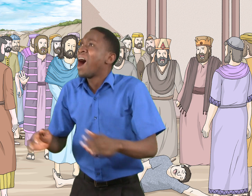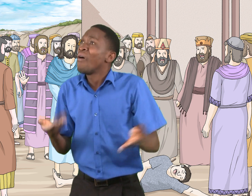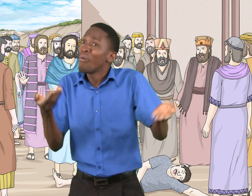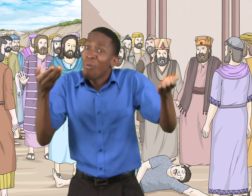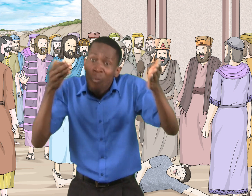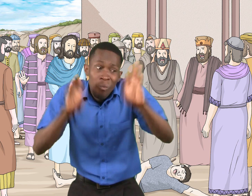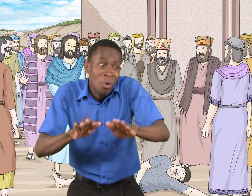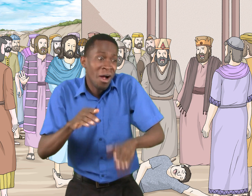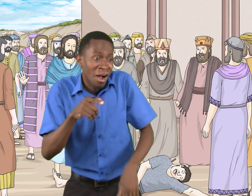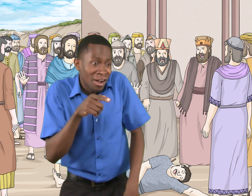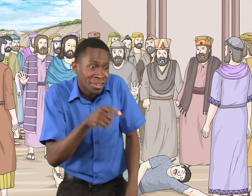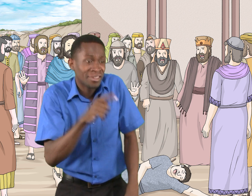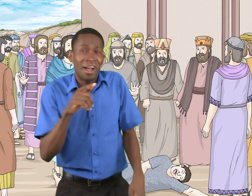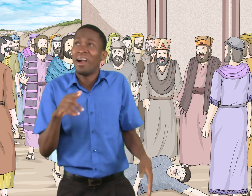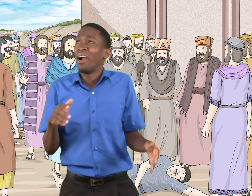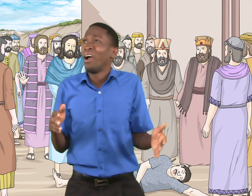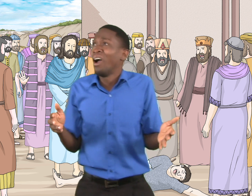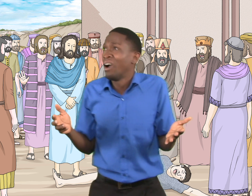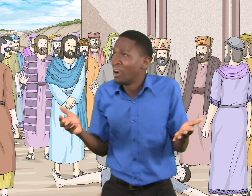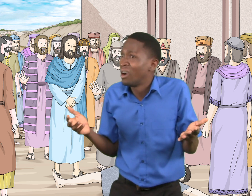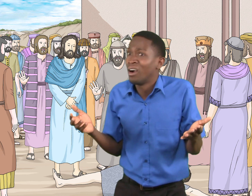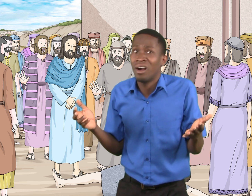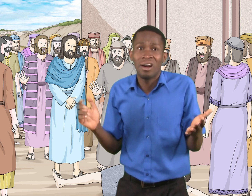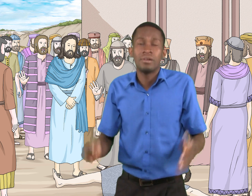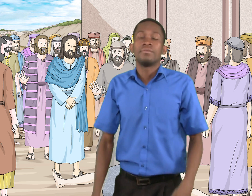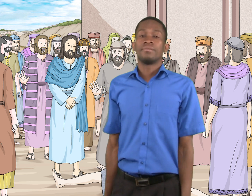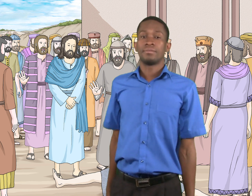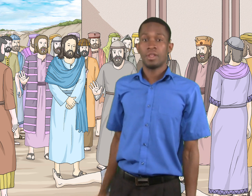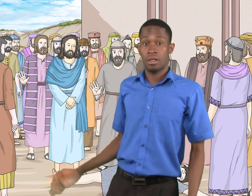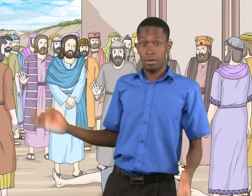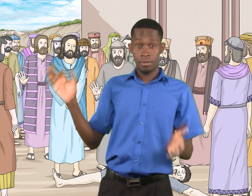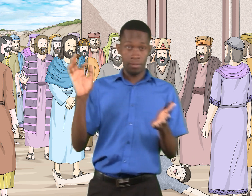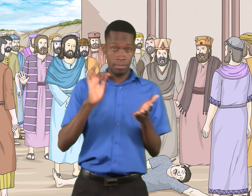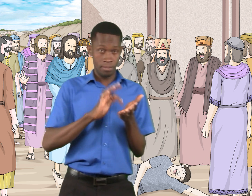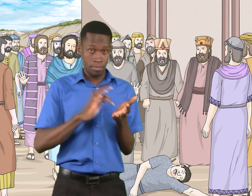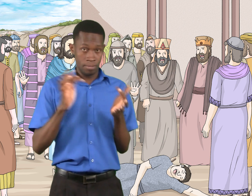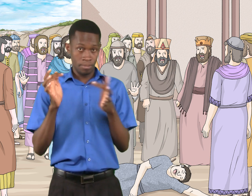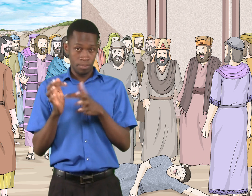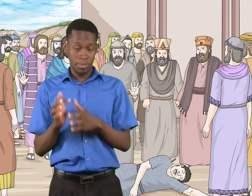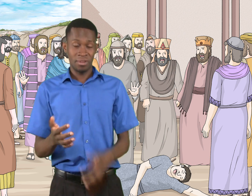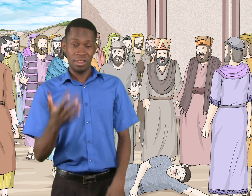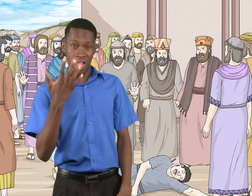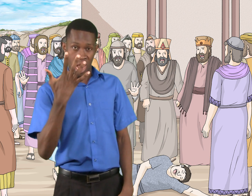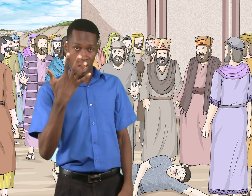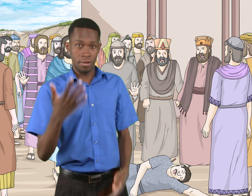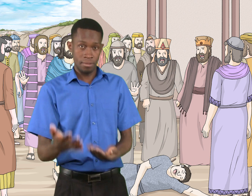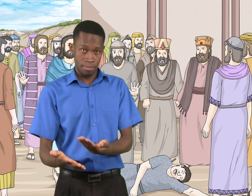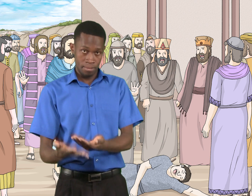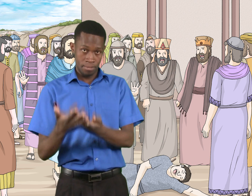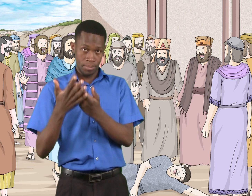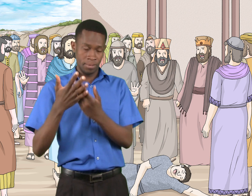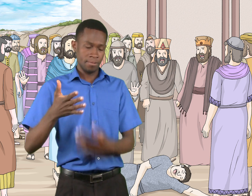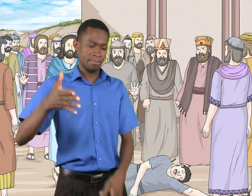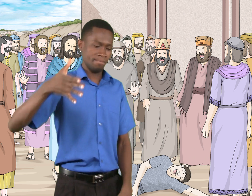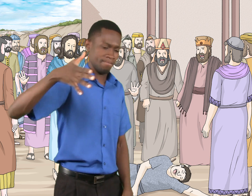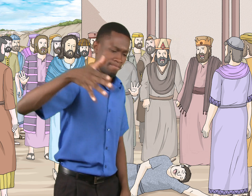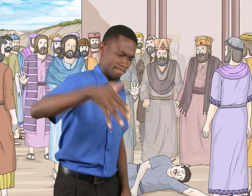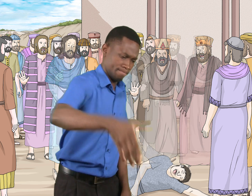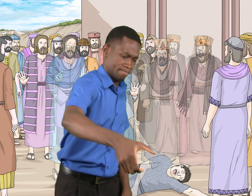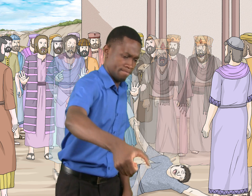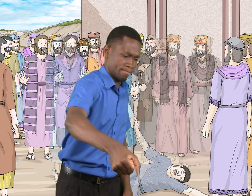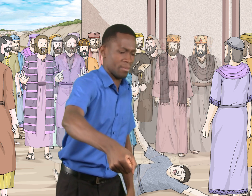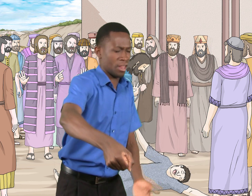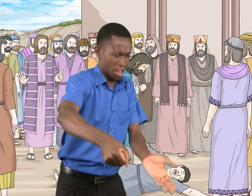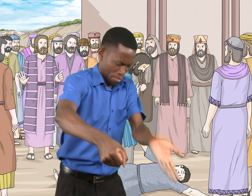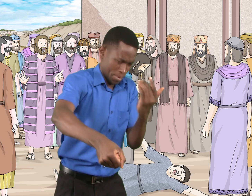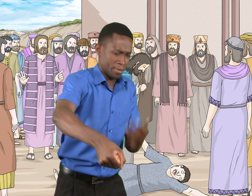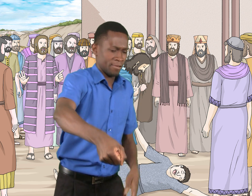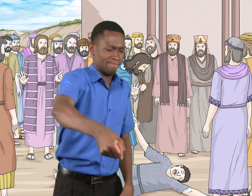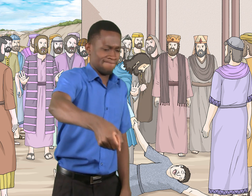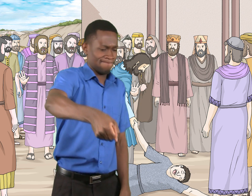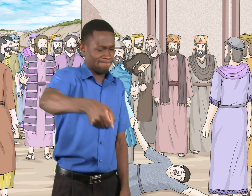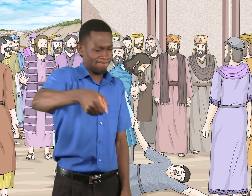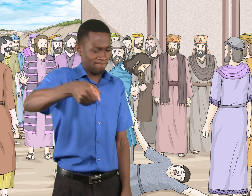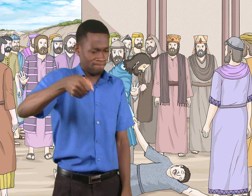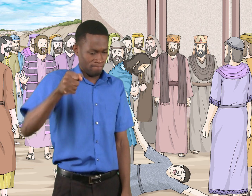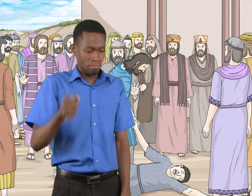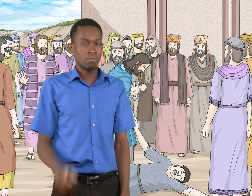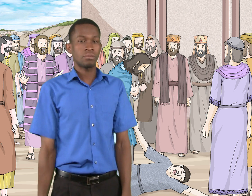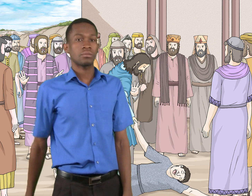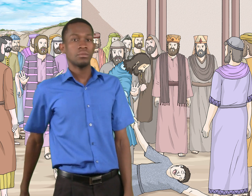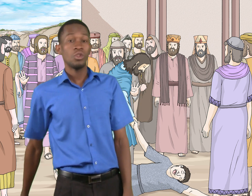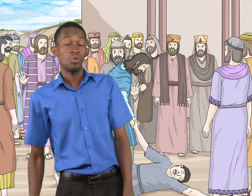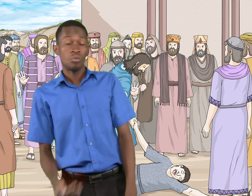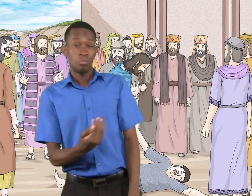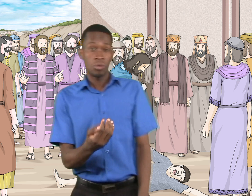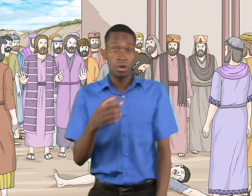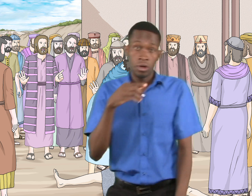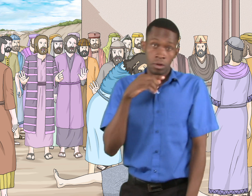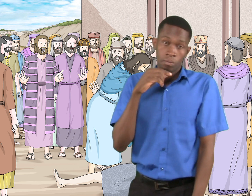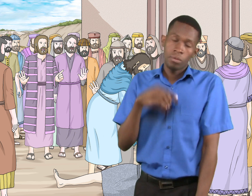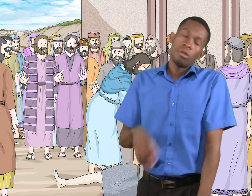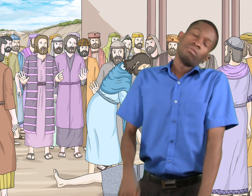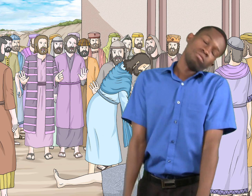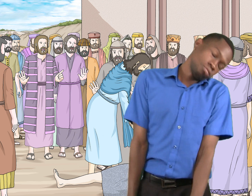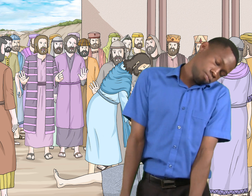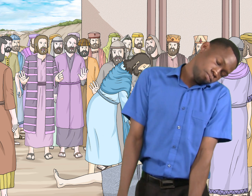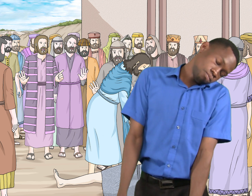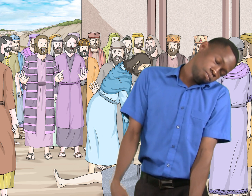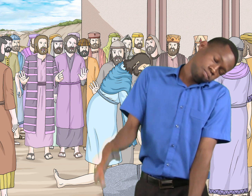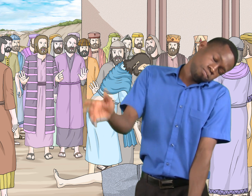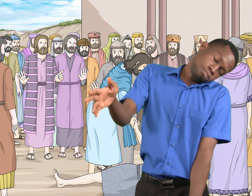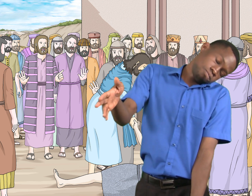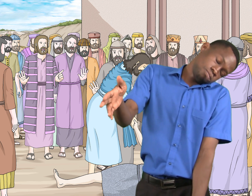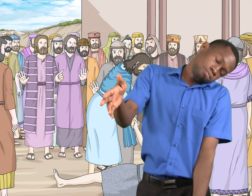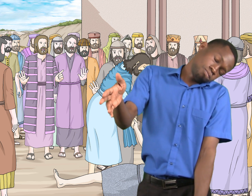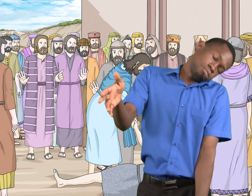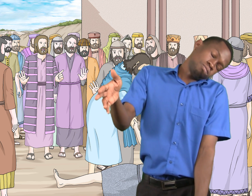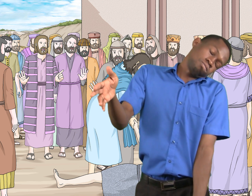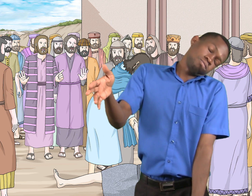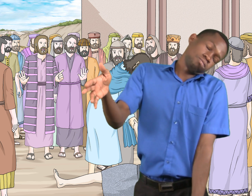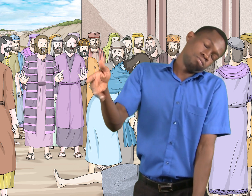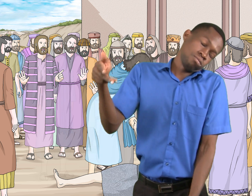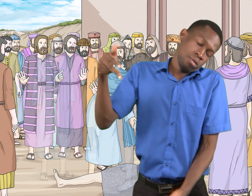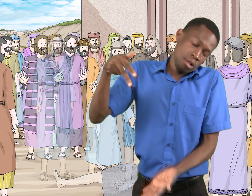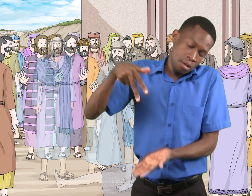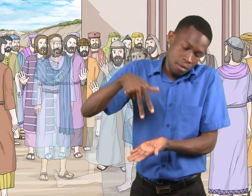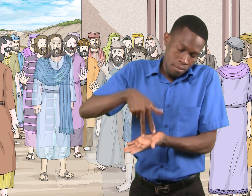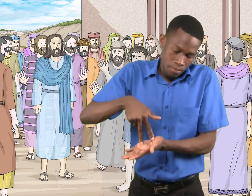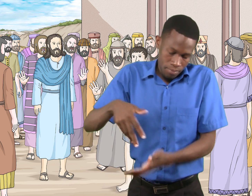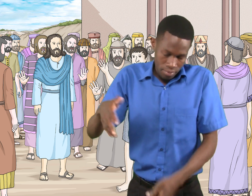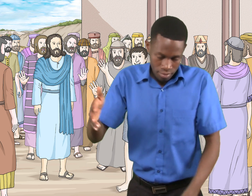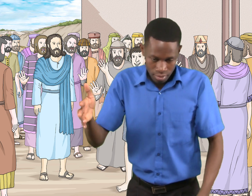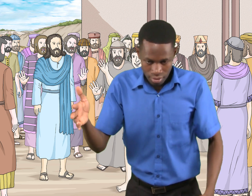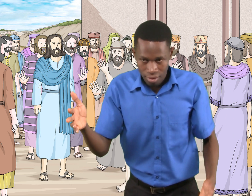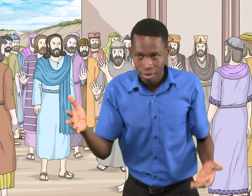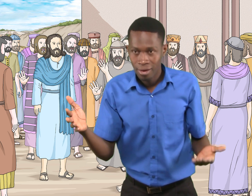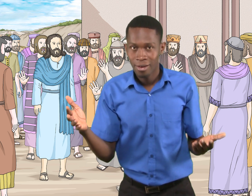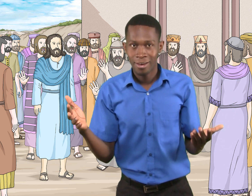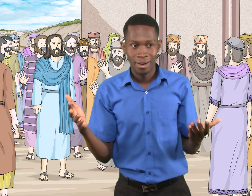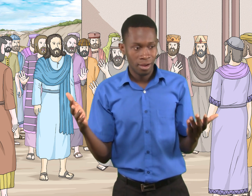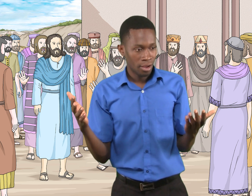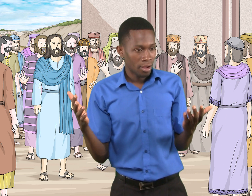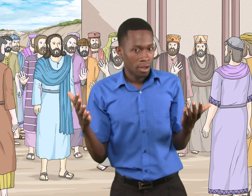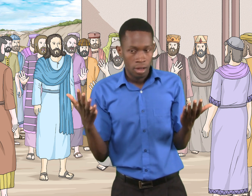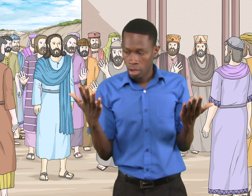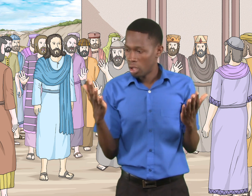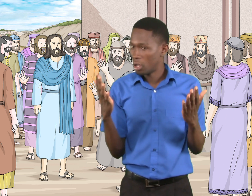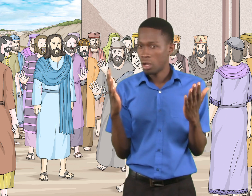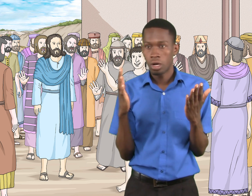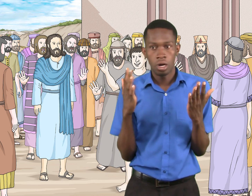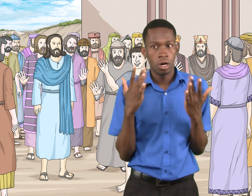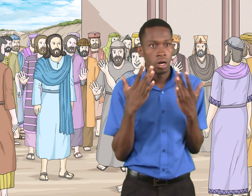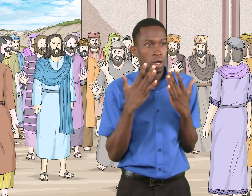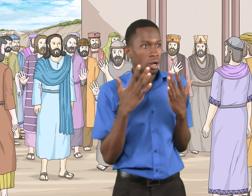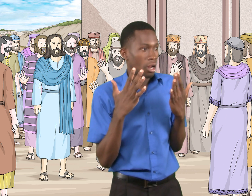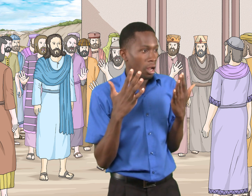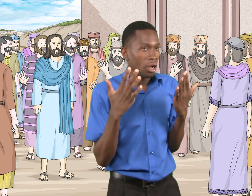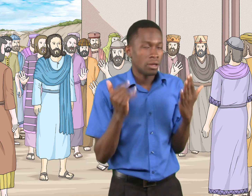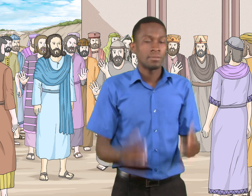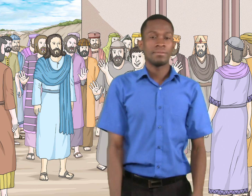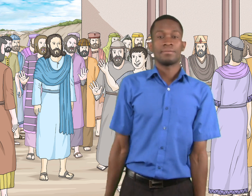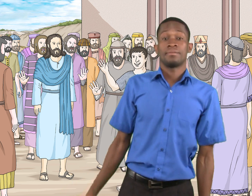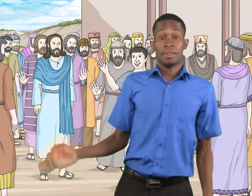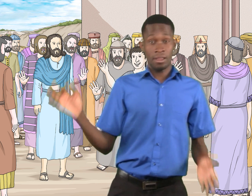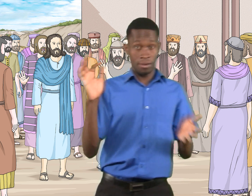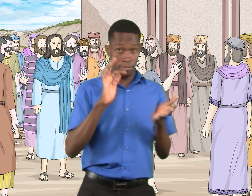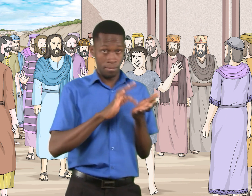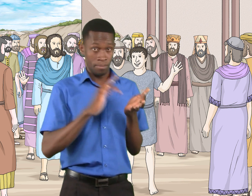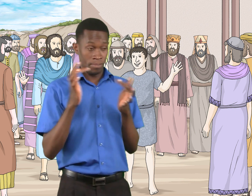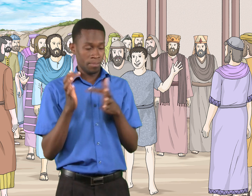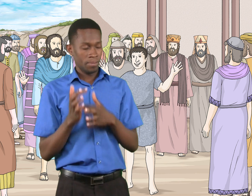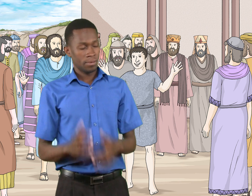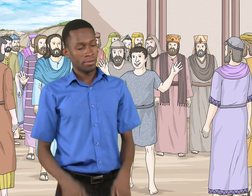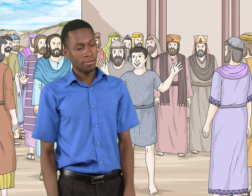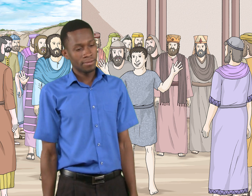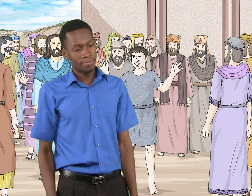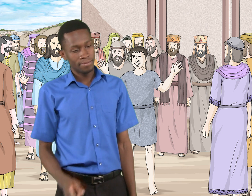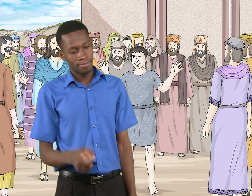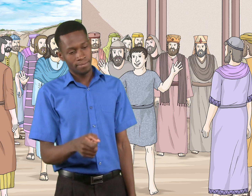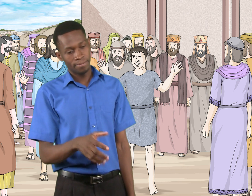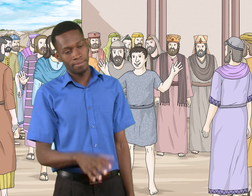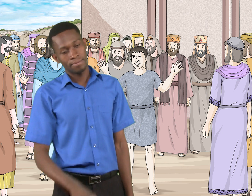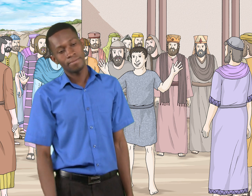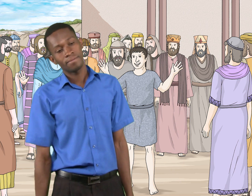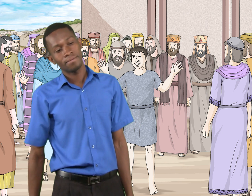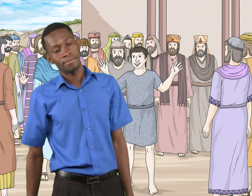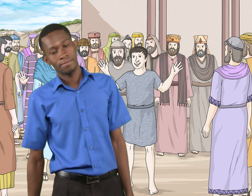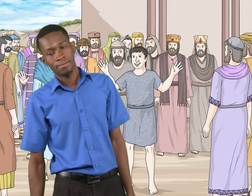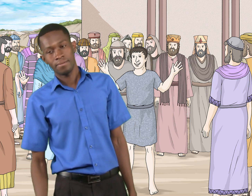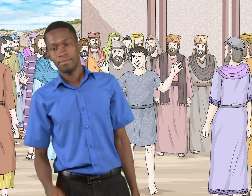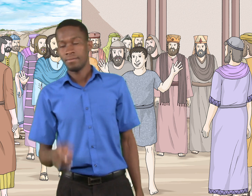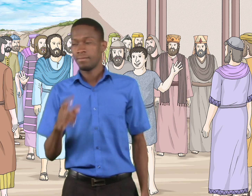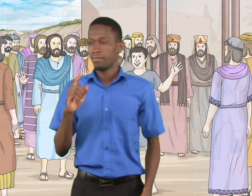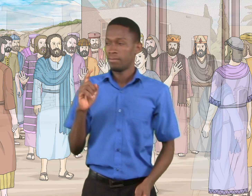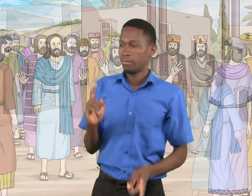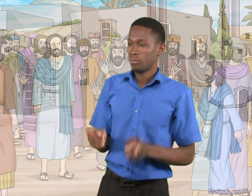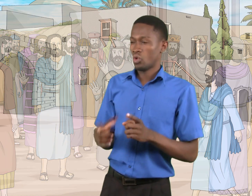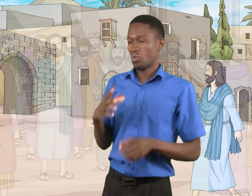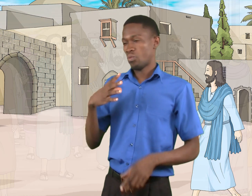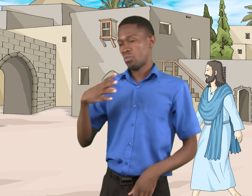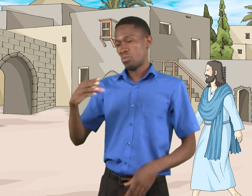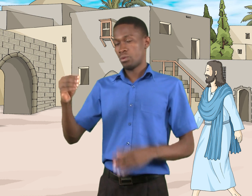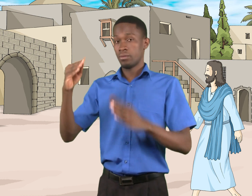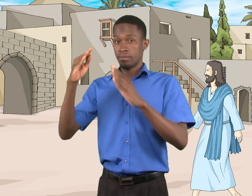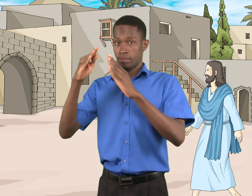But Jesus took him by the hand and helped him to his feet, and he stood up.